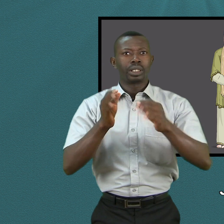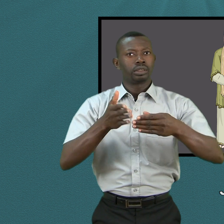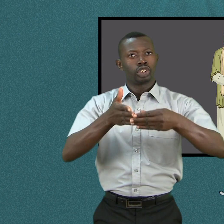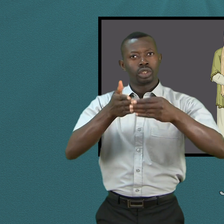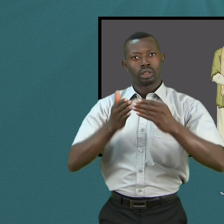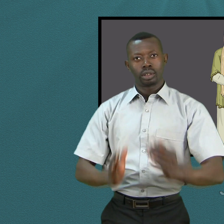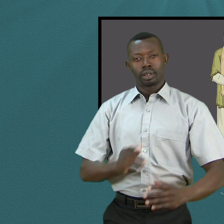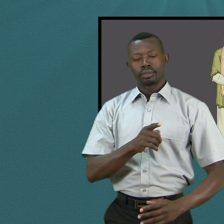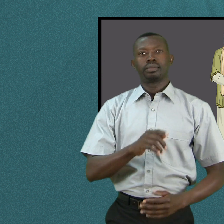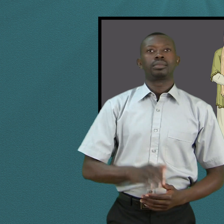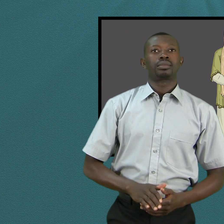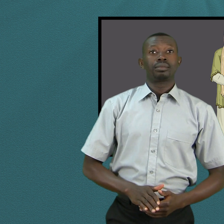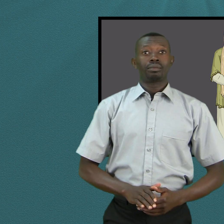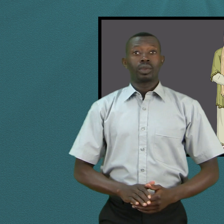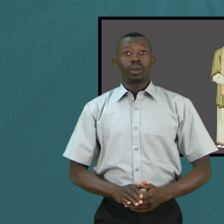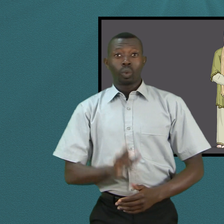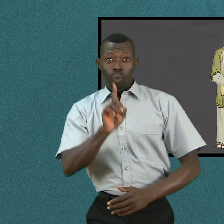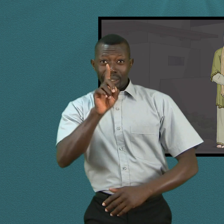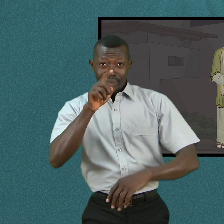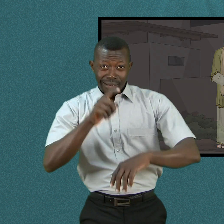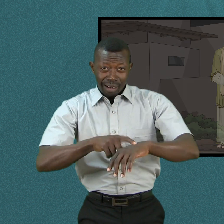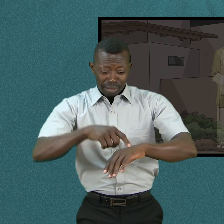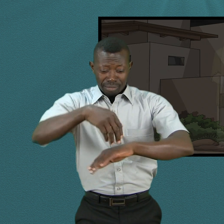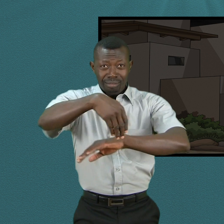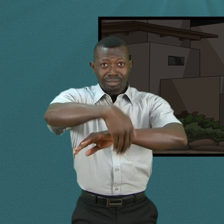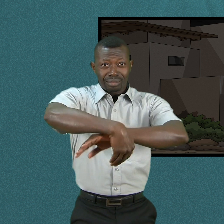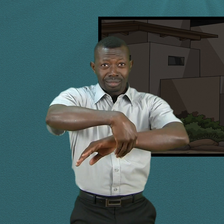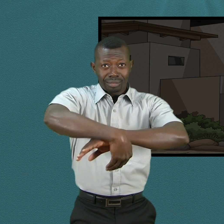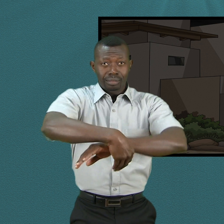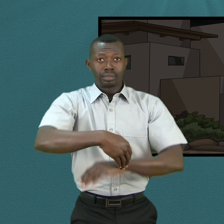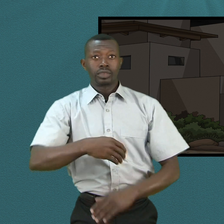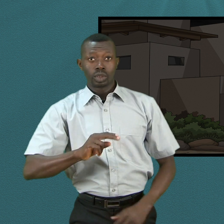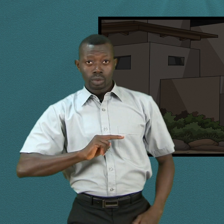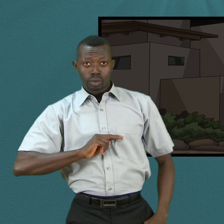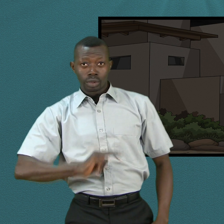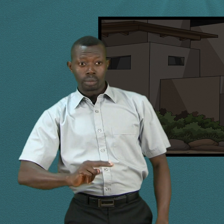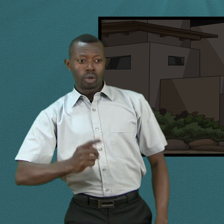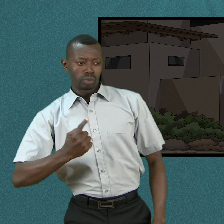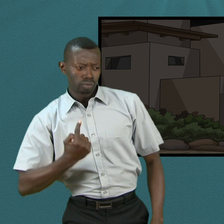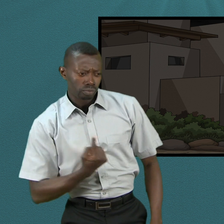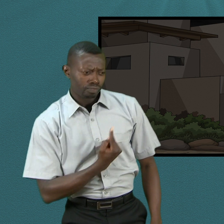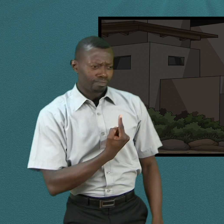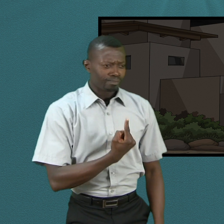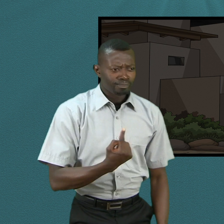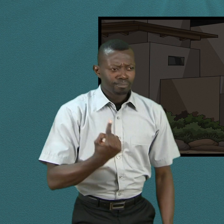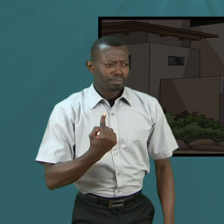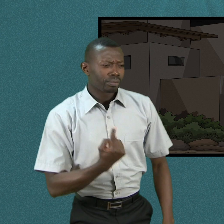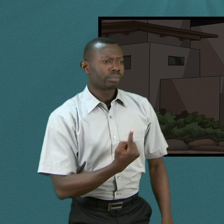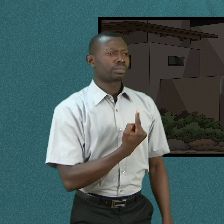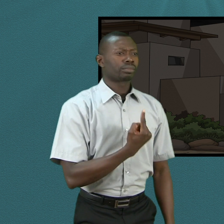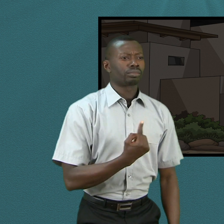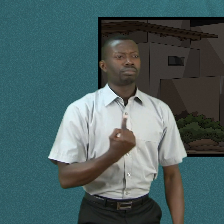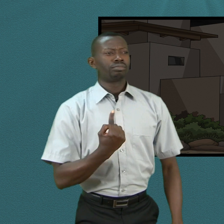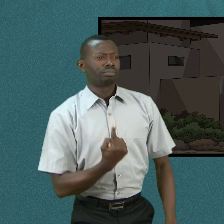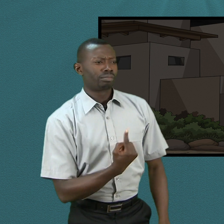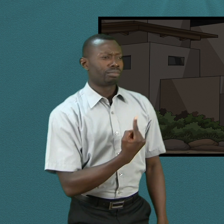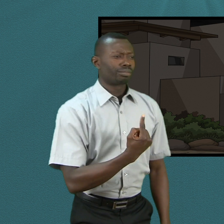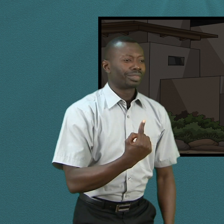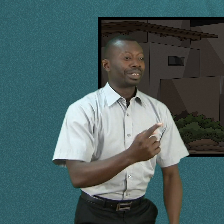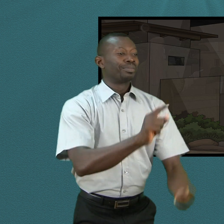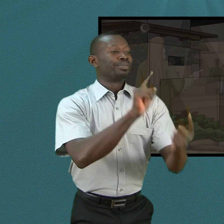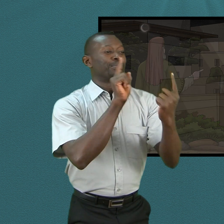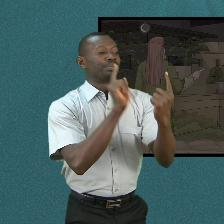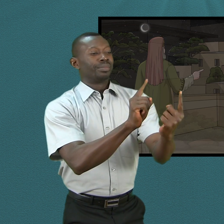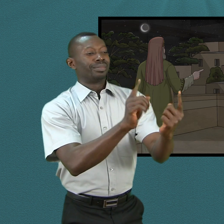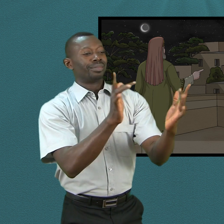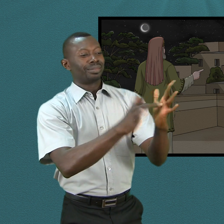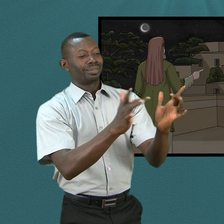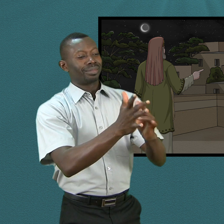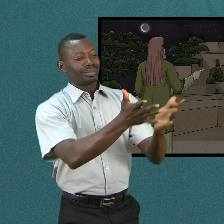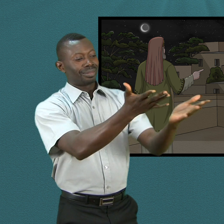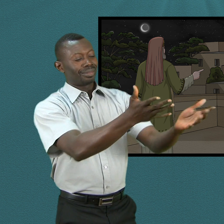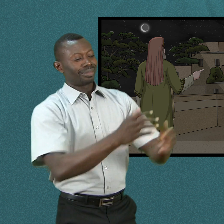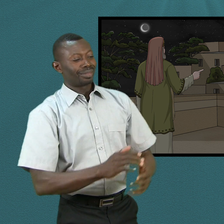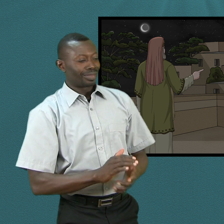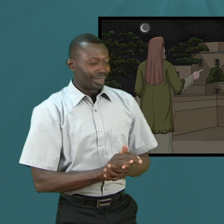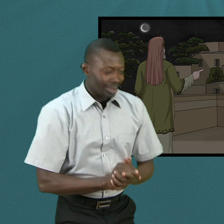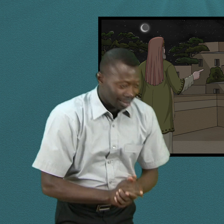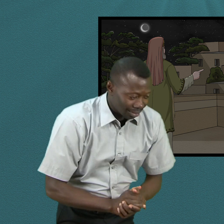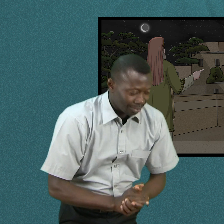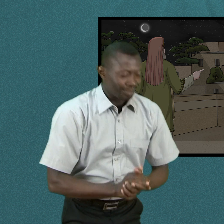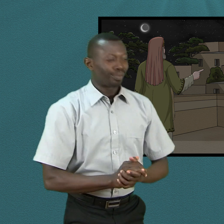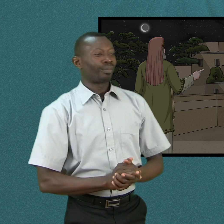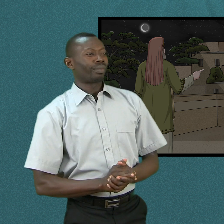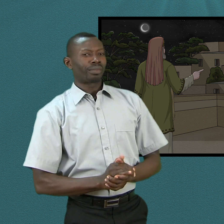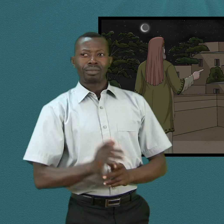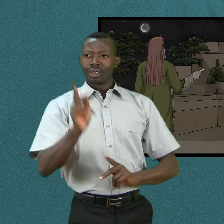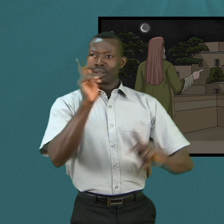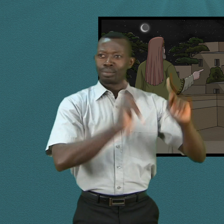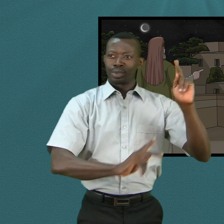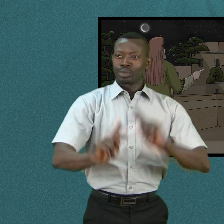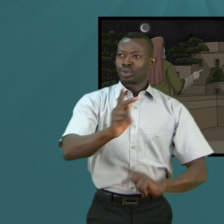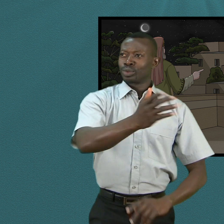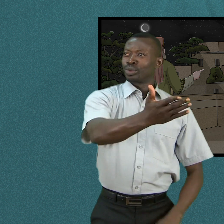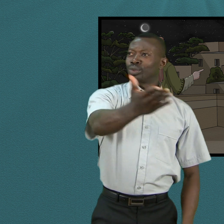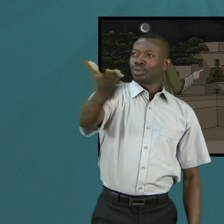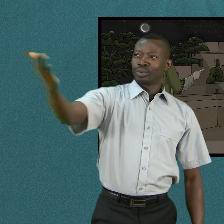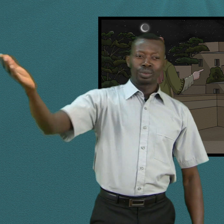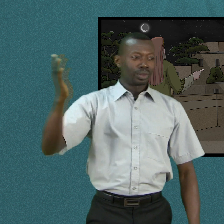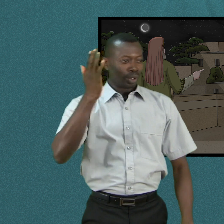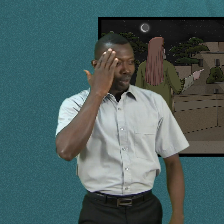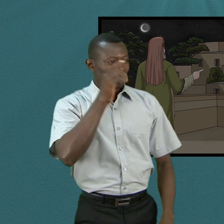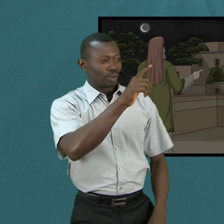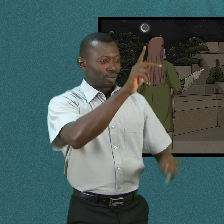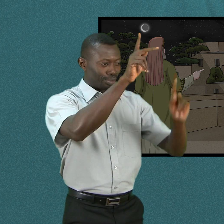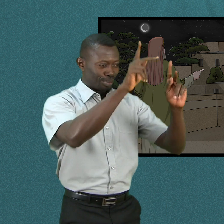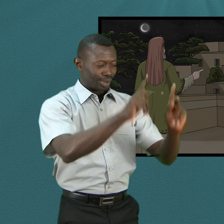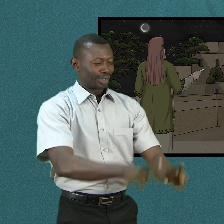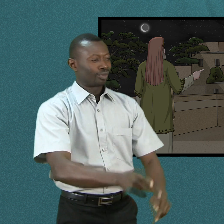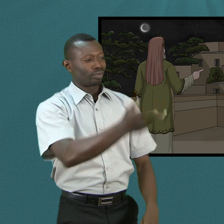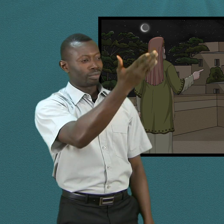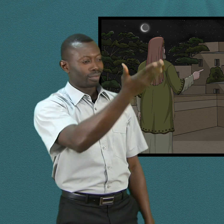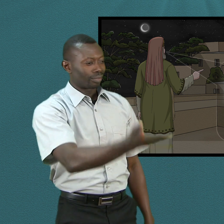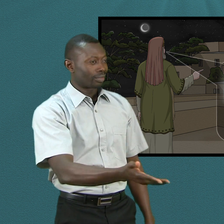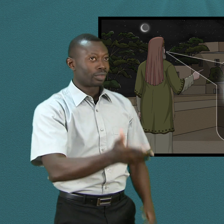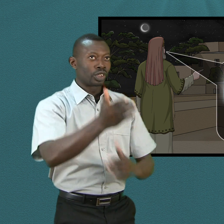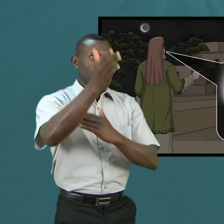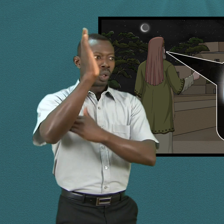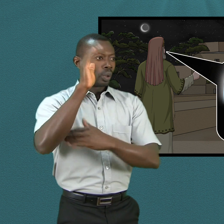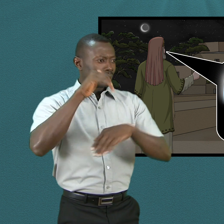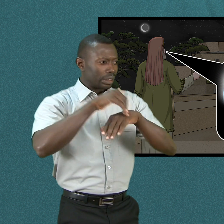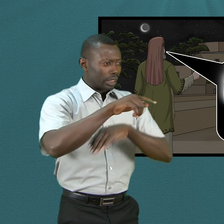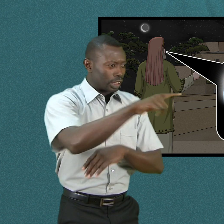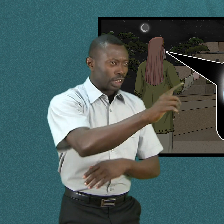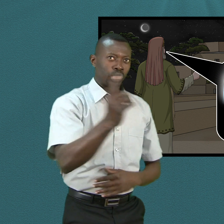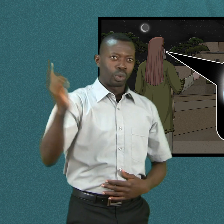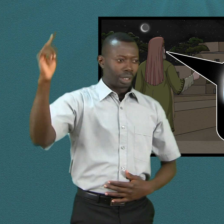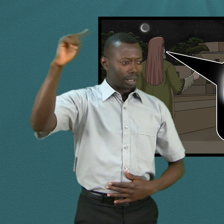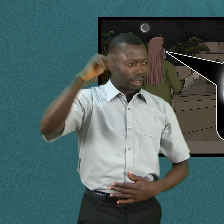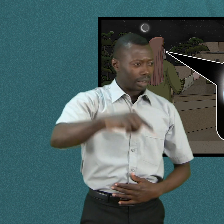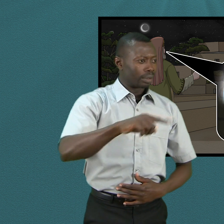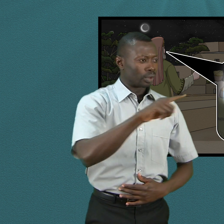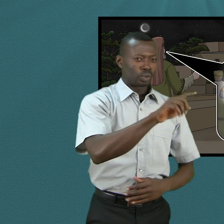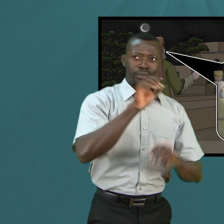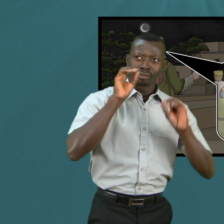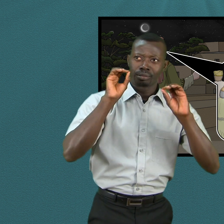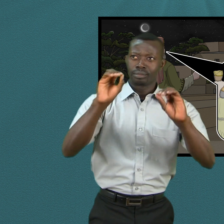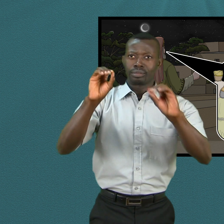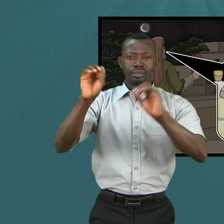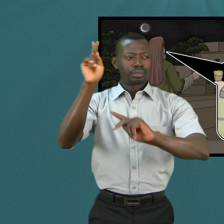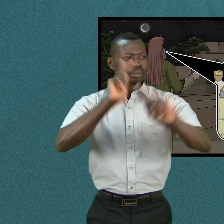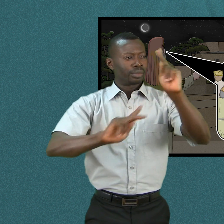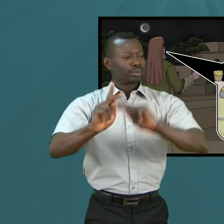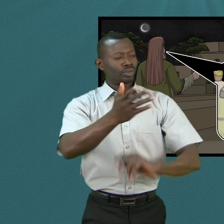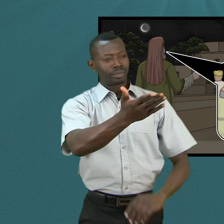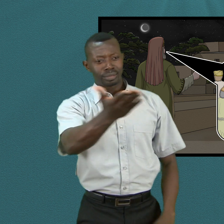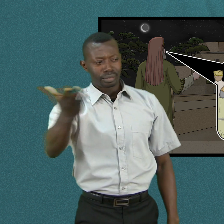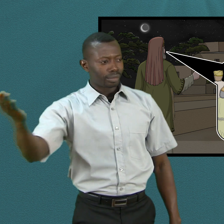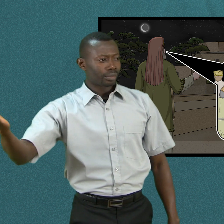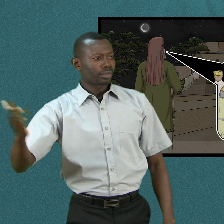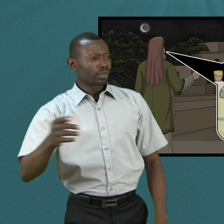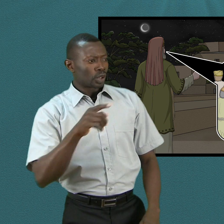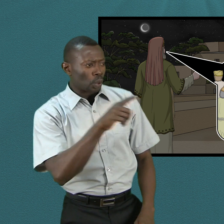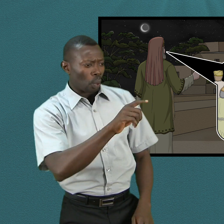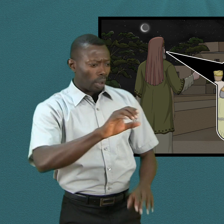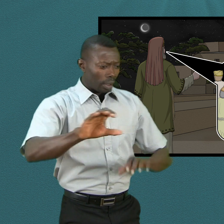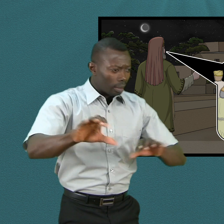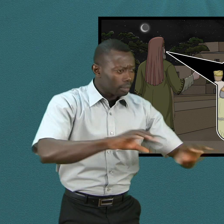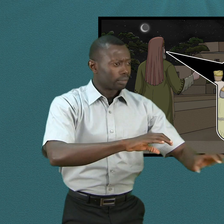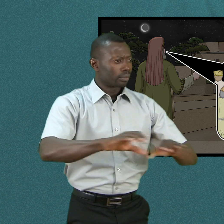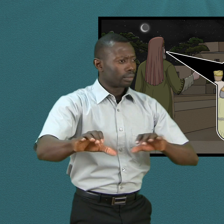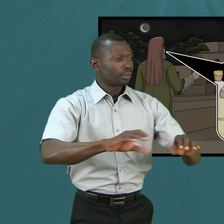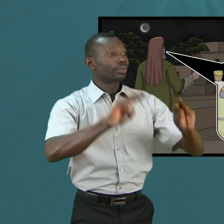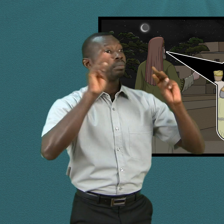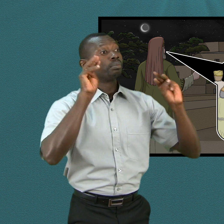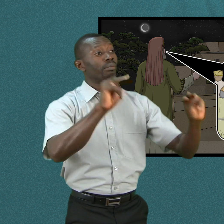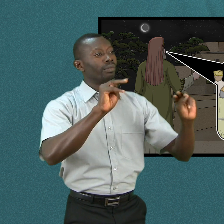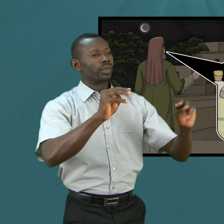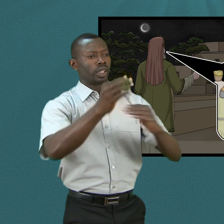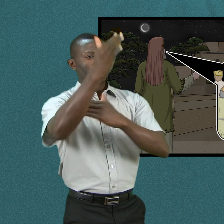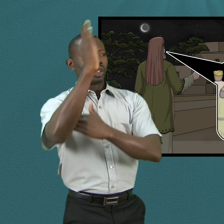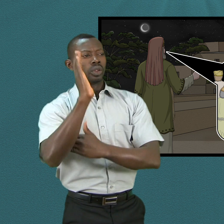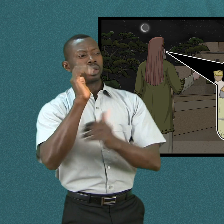He came to Jesus at night and said, “Rabbi, we know that You are a teacher who has come from God.